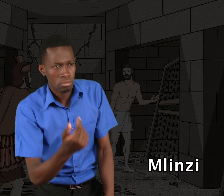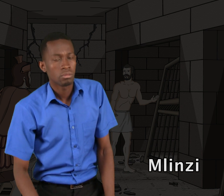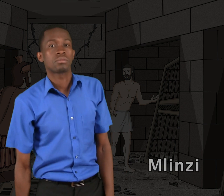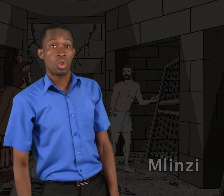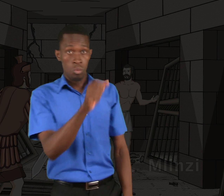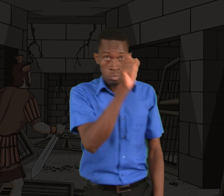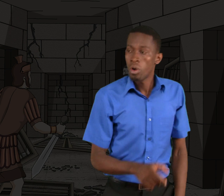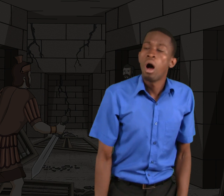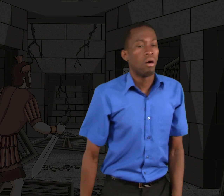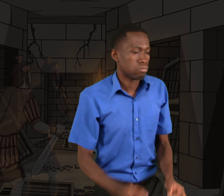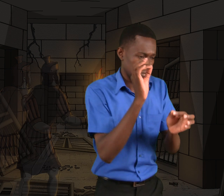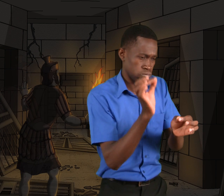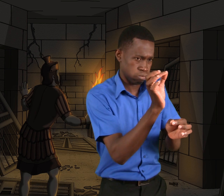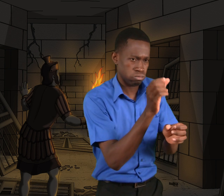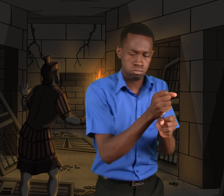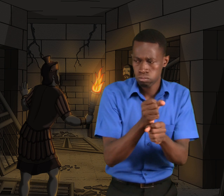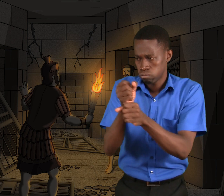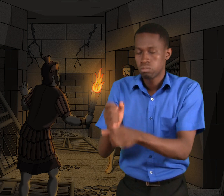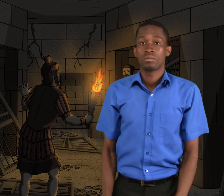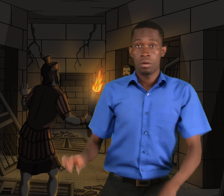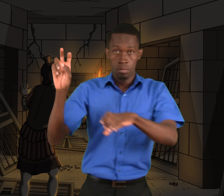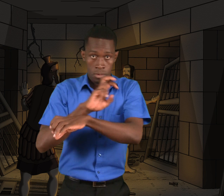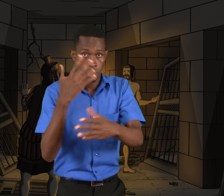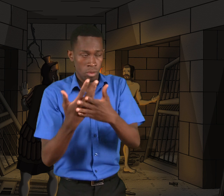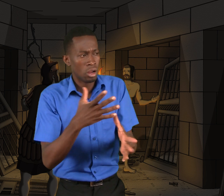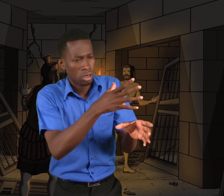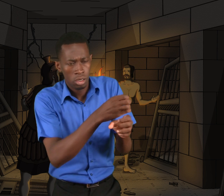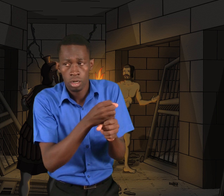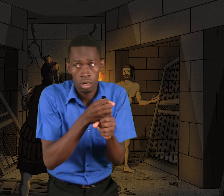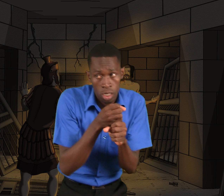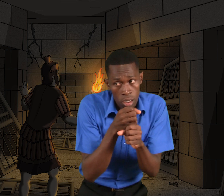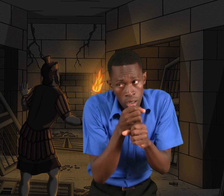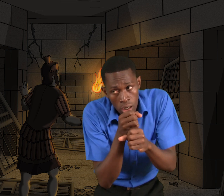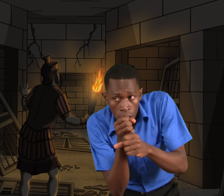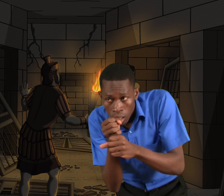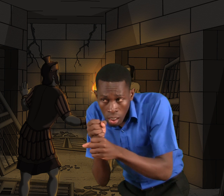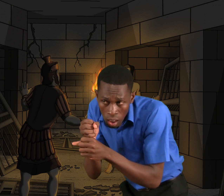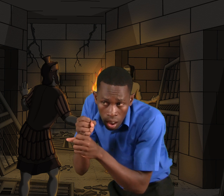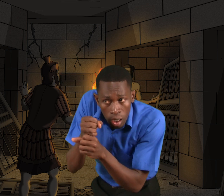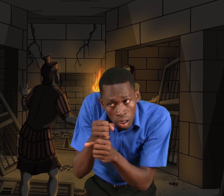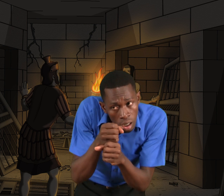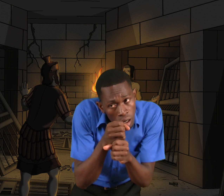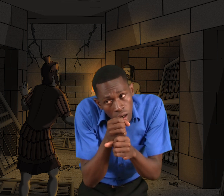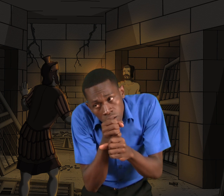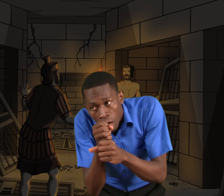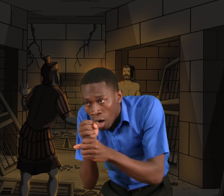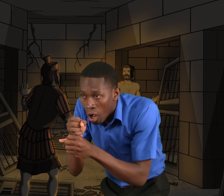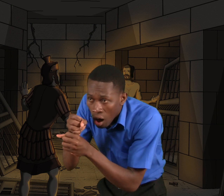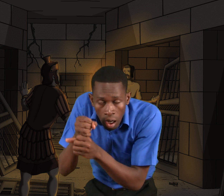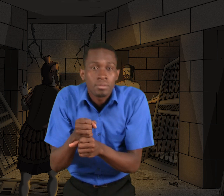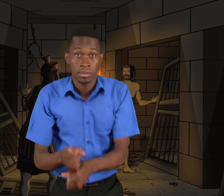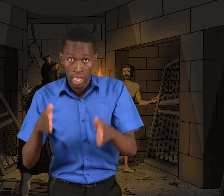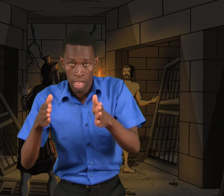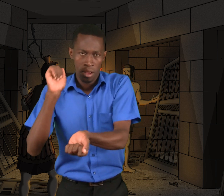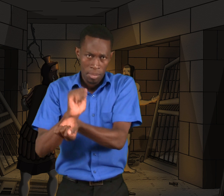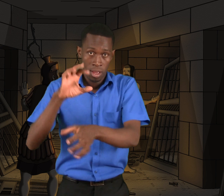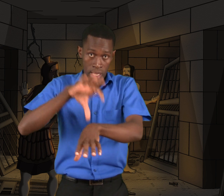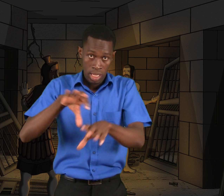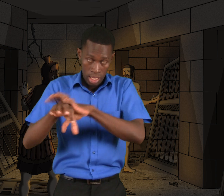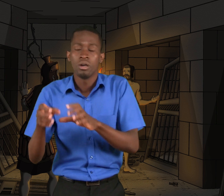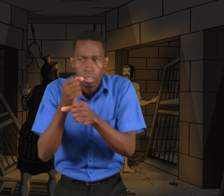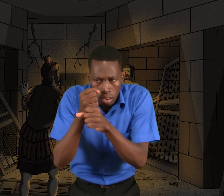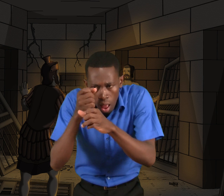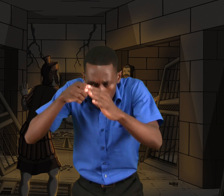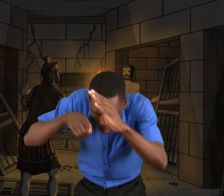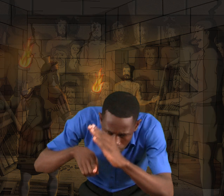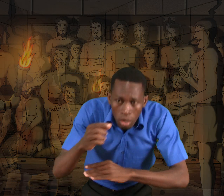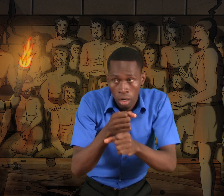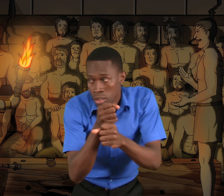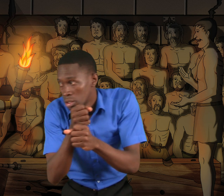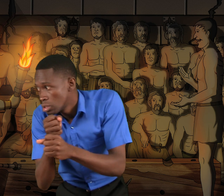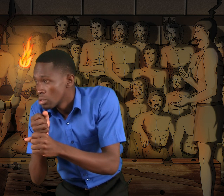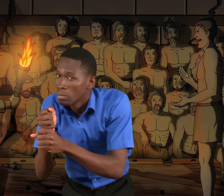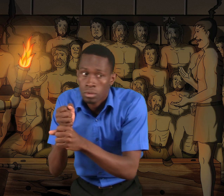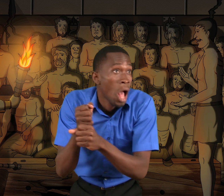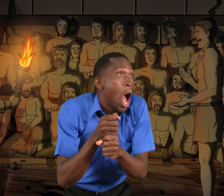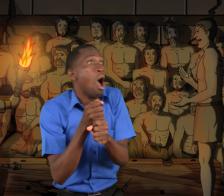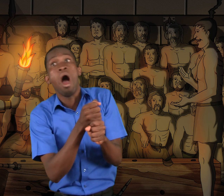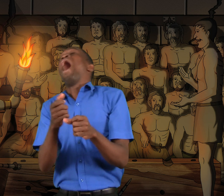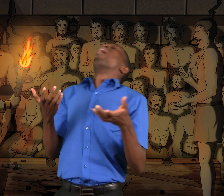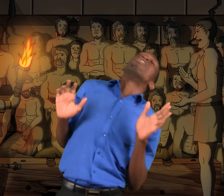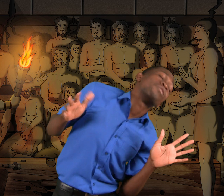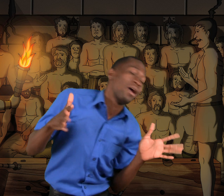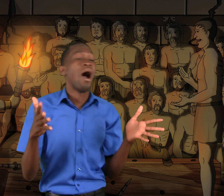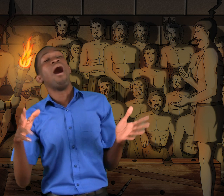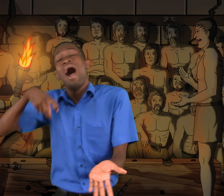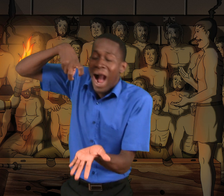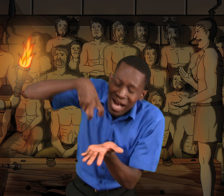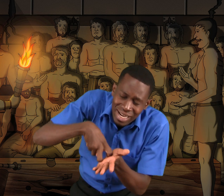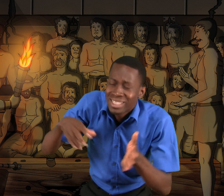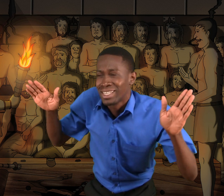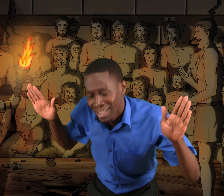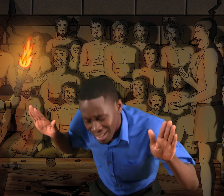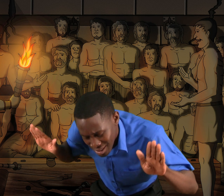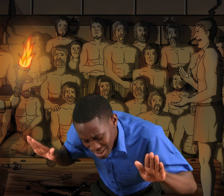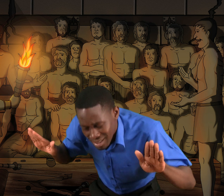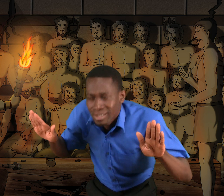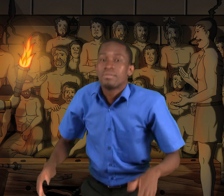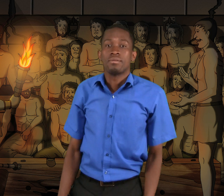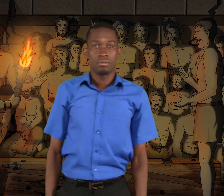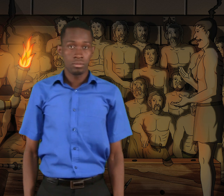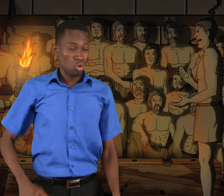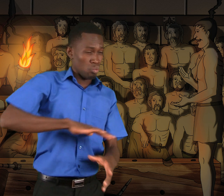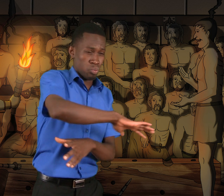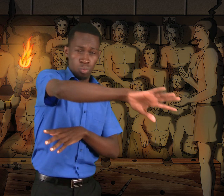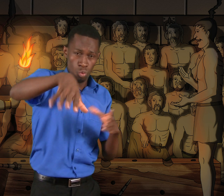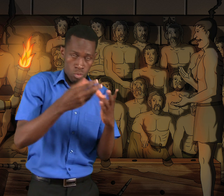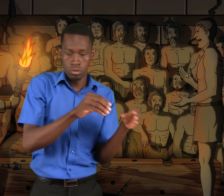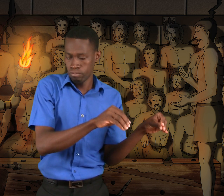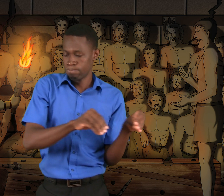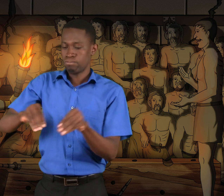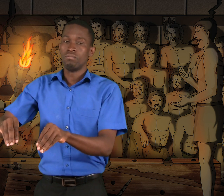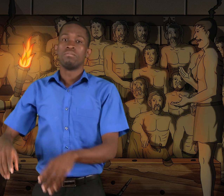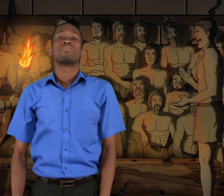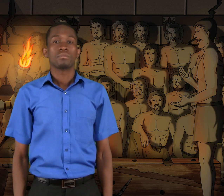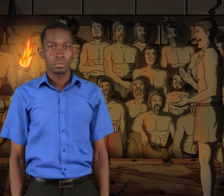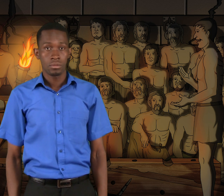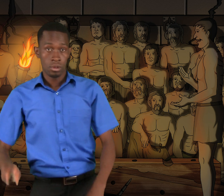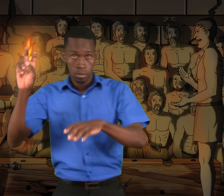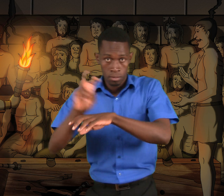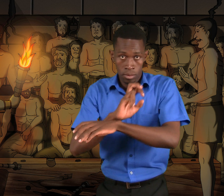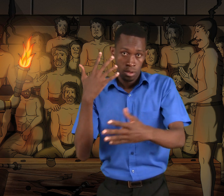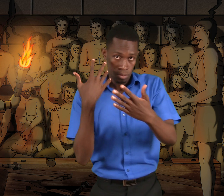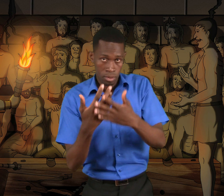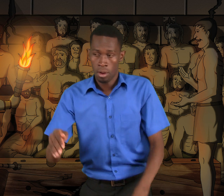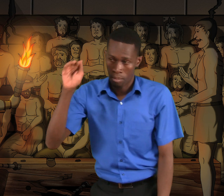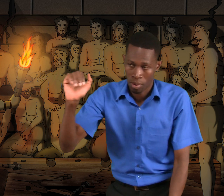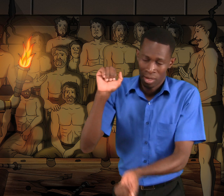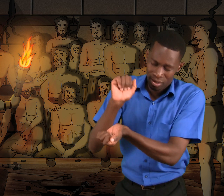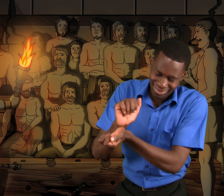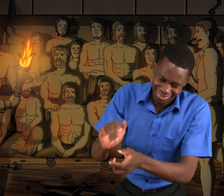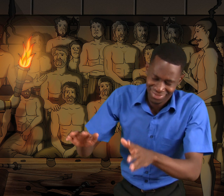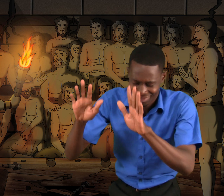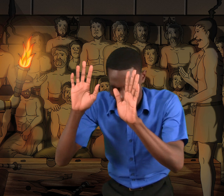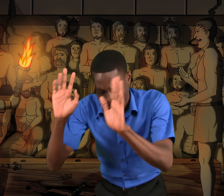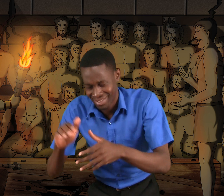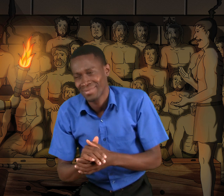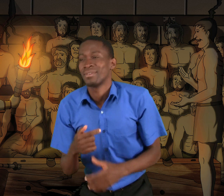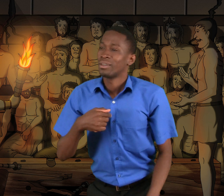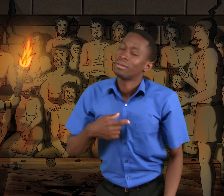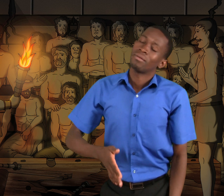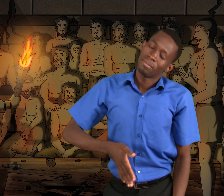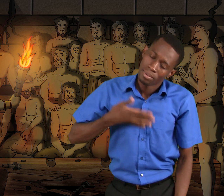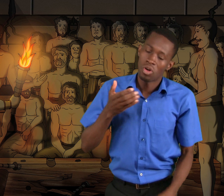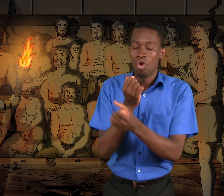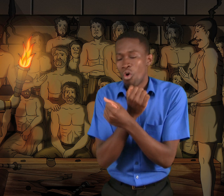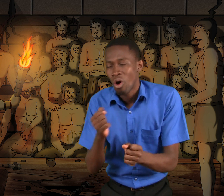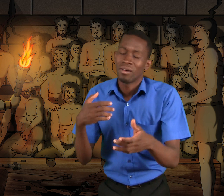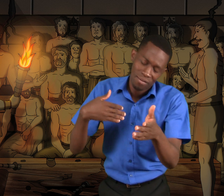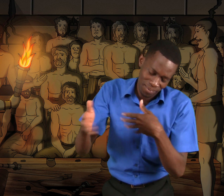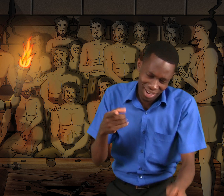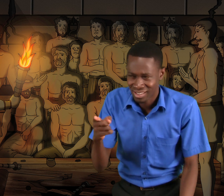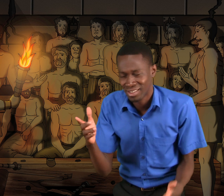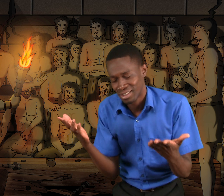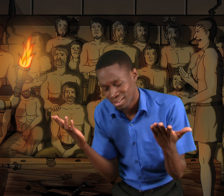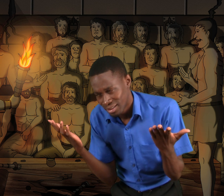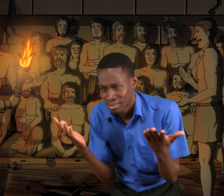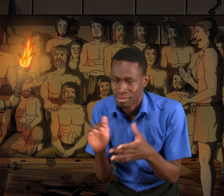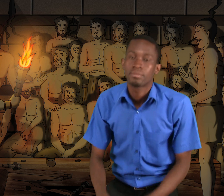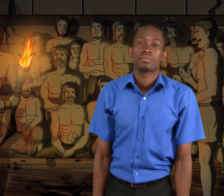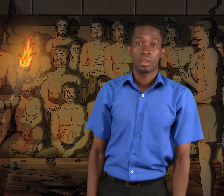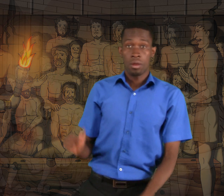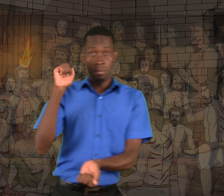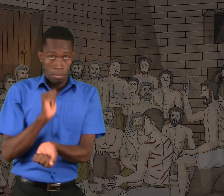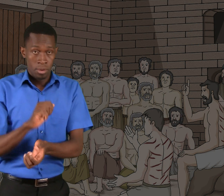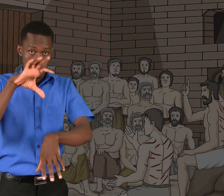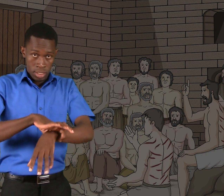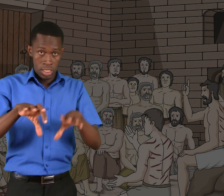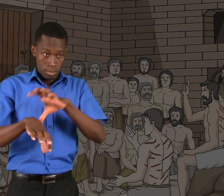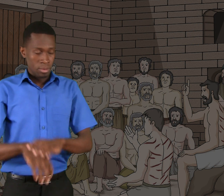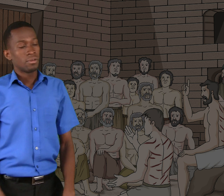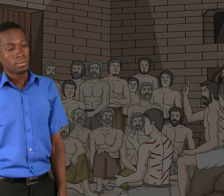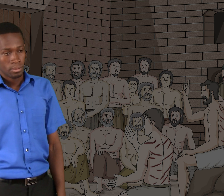Calling for lights, the jailer rushed in and fell trembling before Paul and Silas.